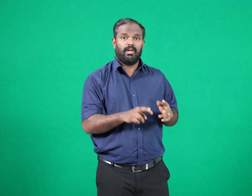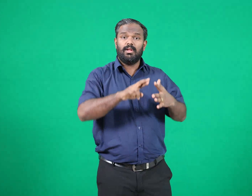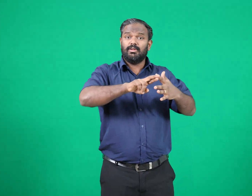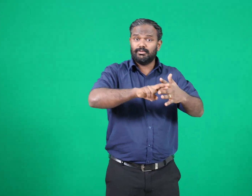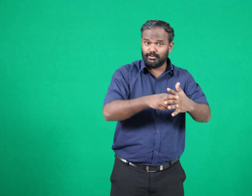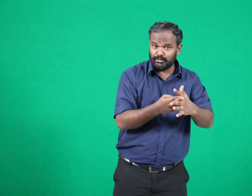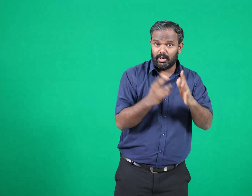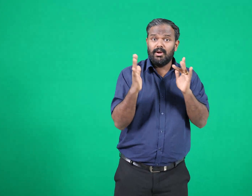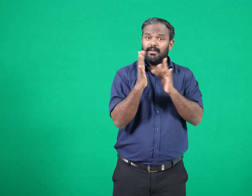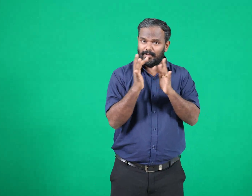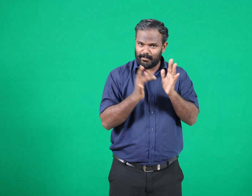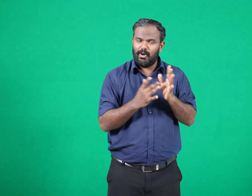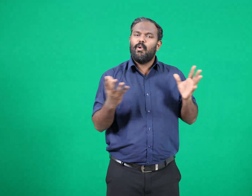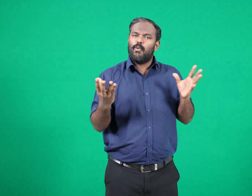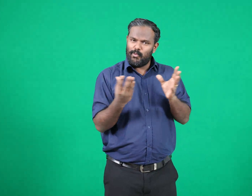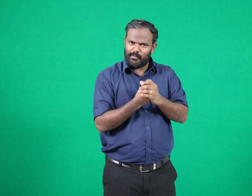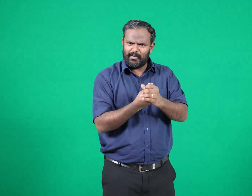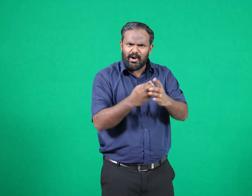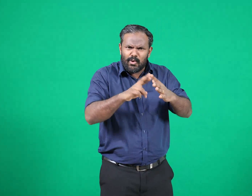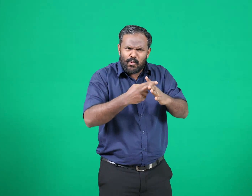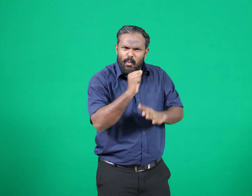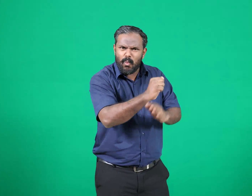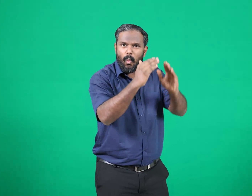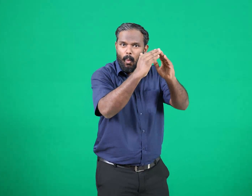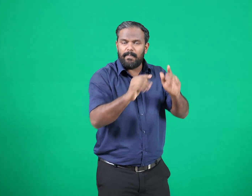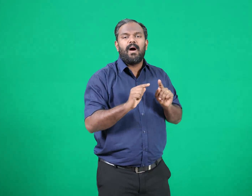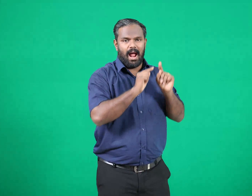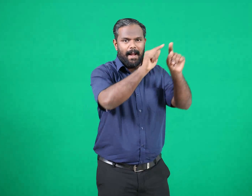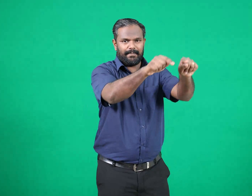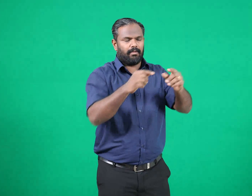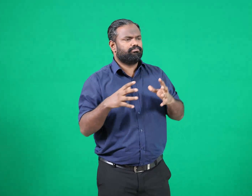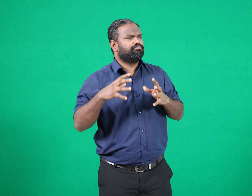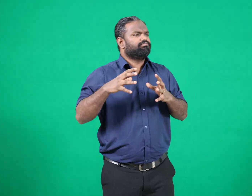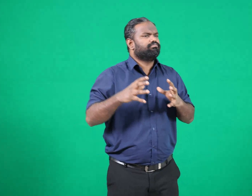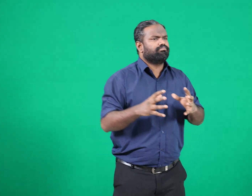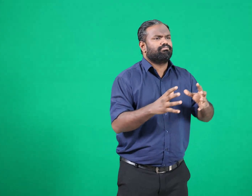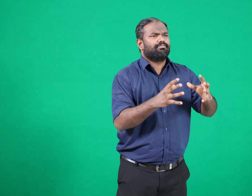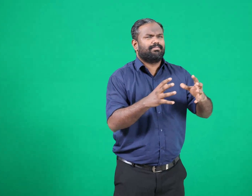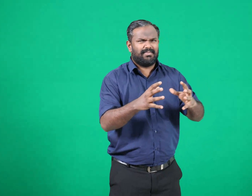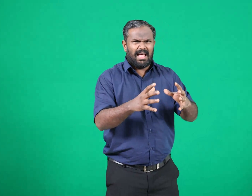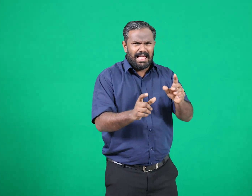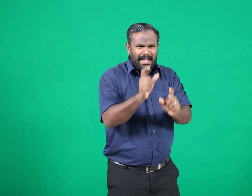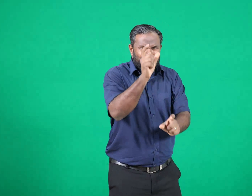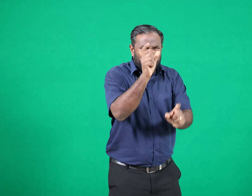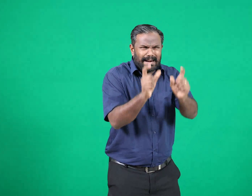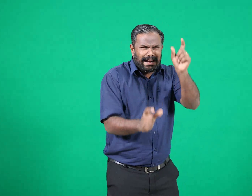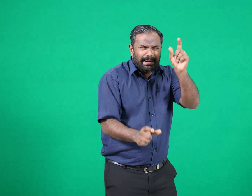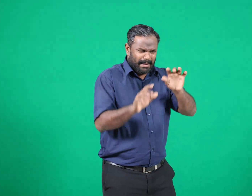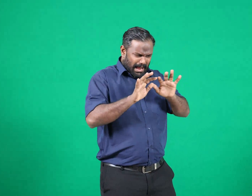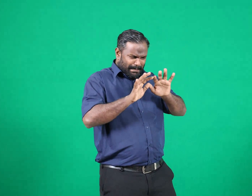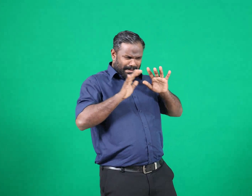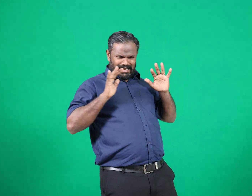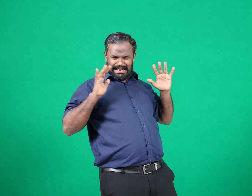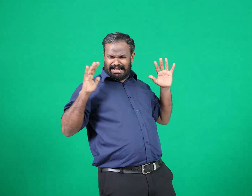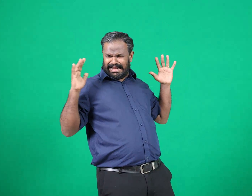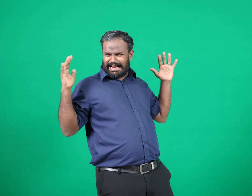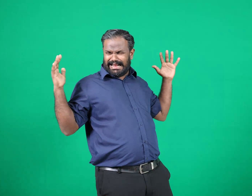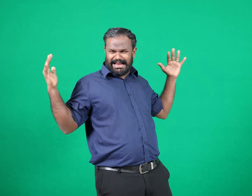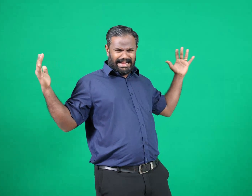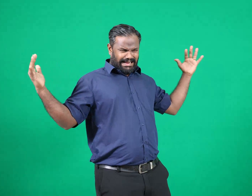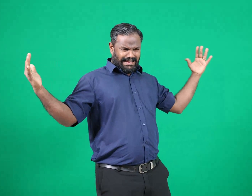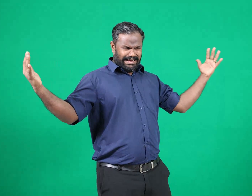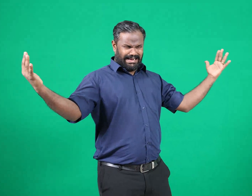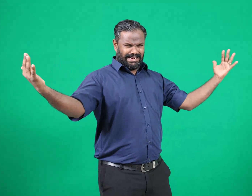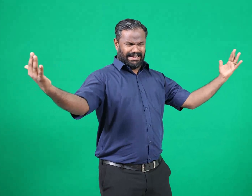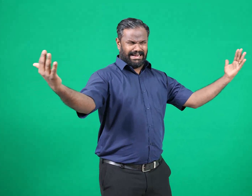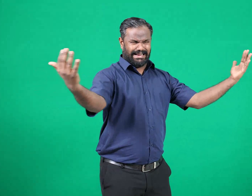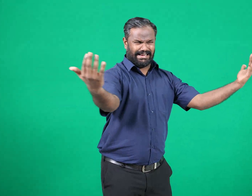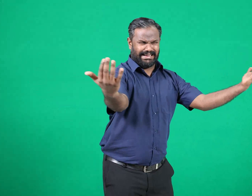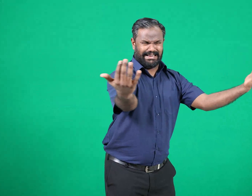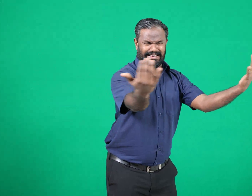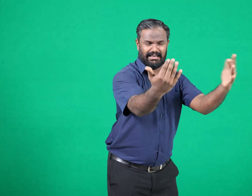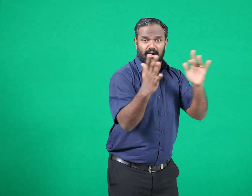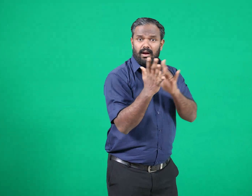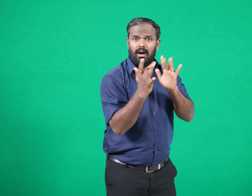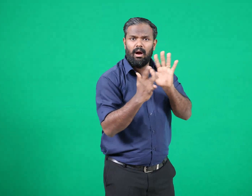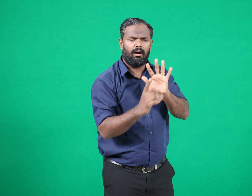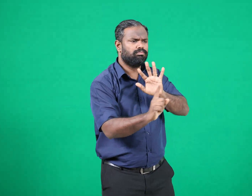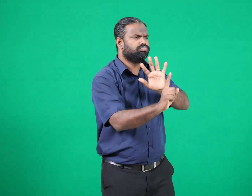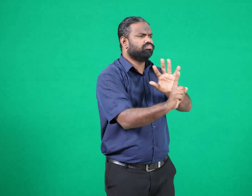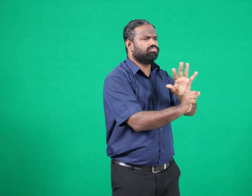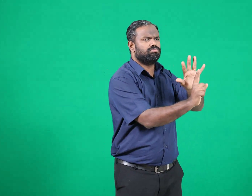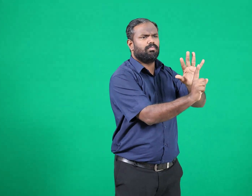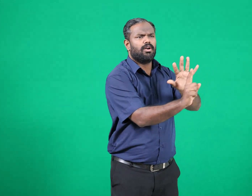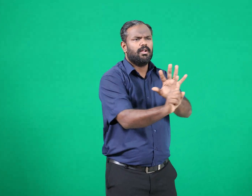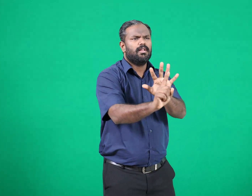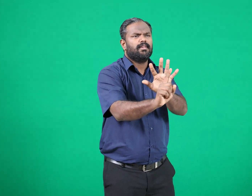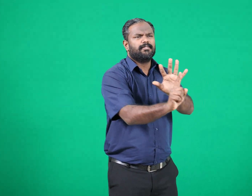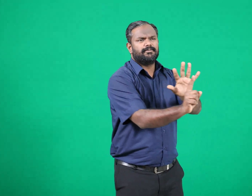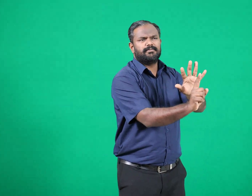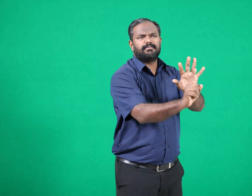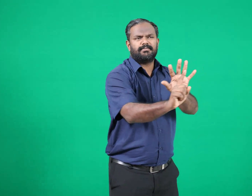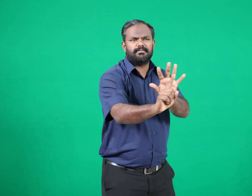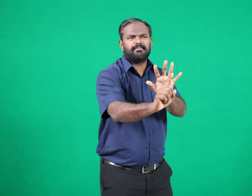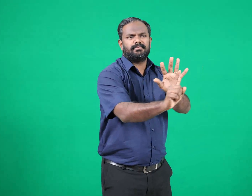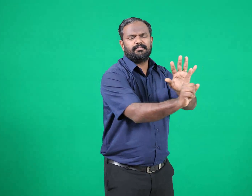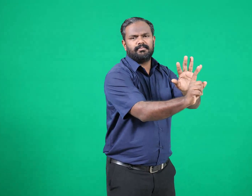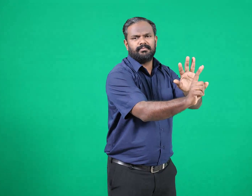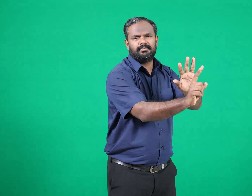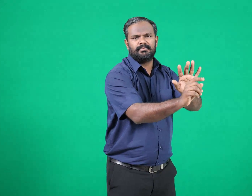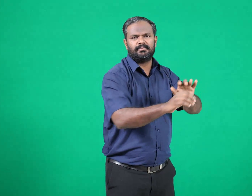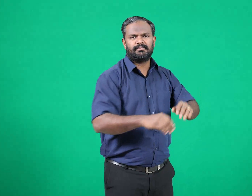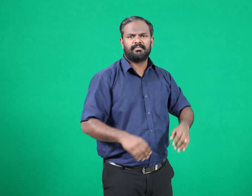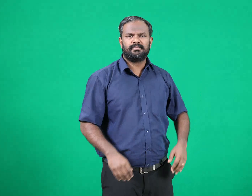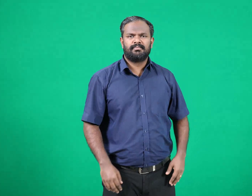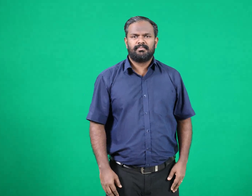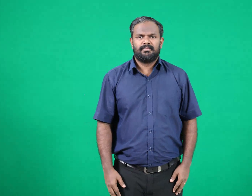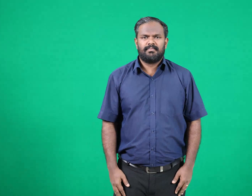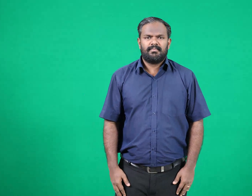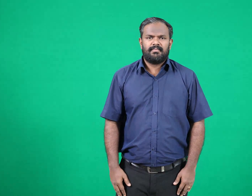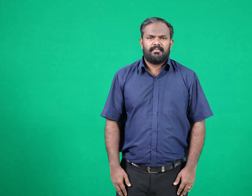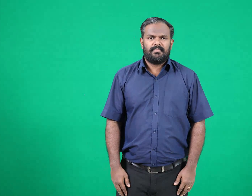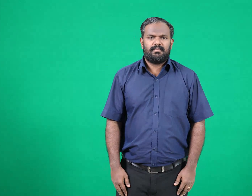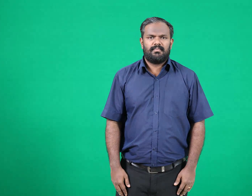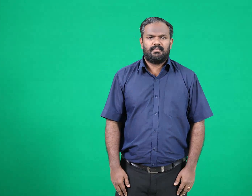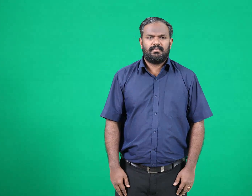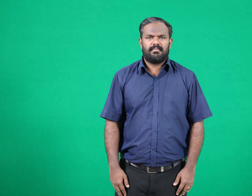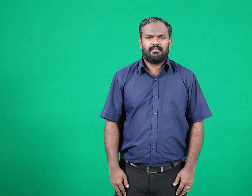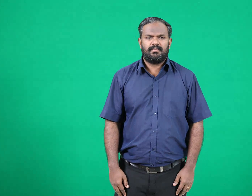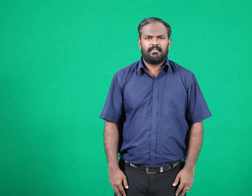As Jesus went with him, the crowds pressed around Him,